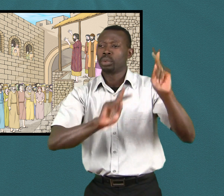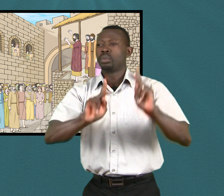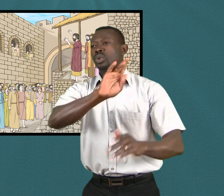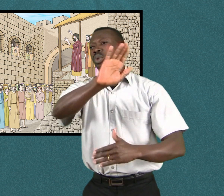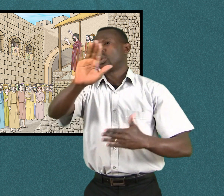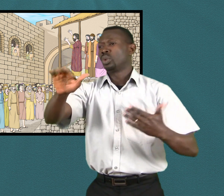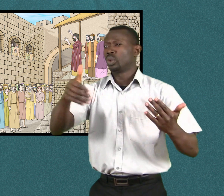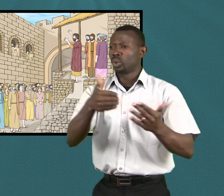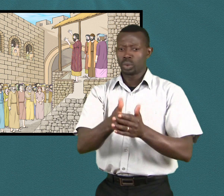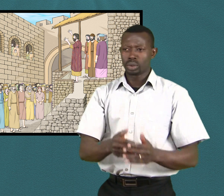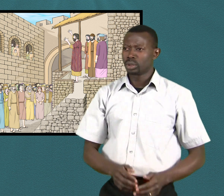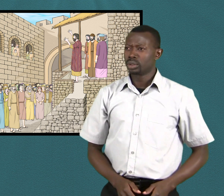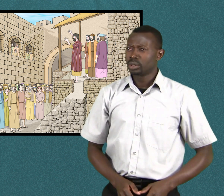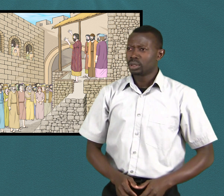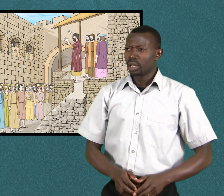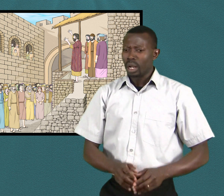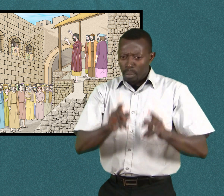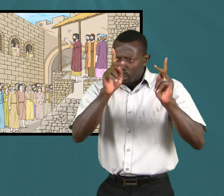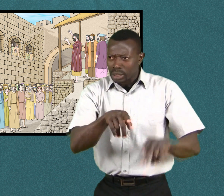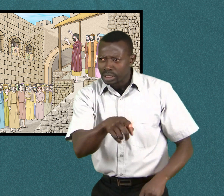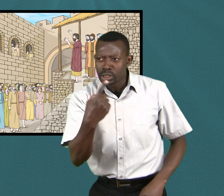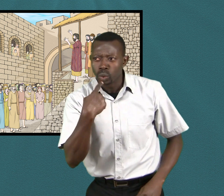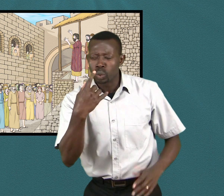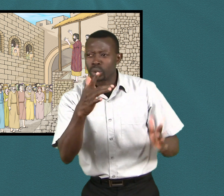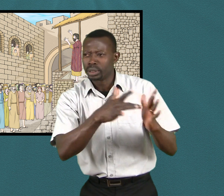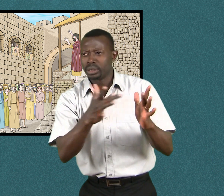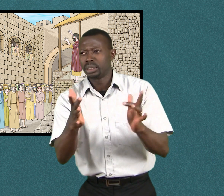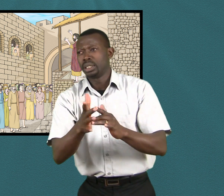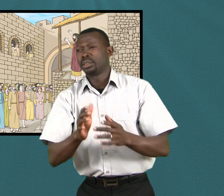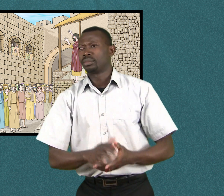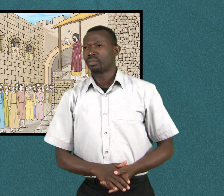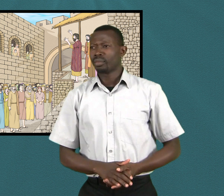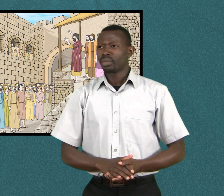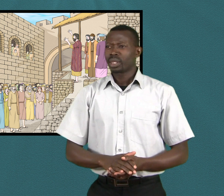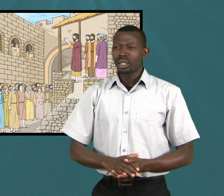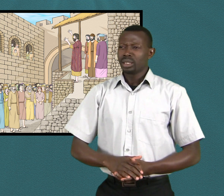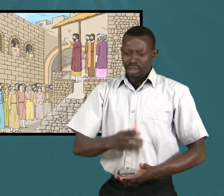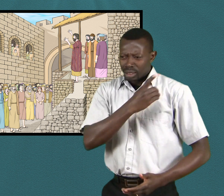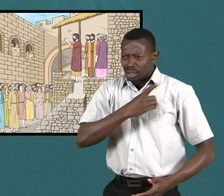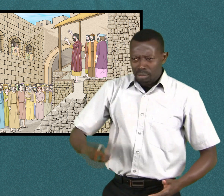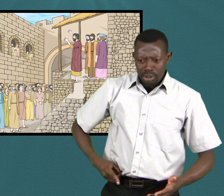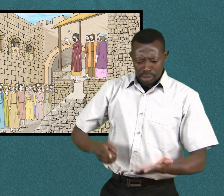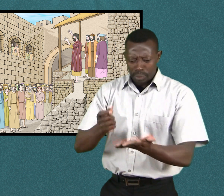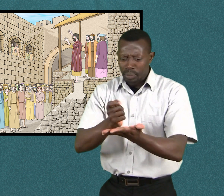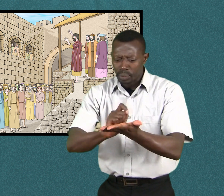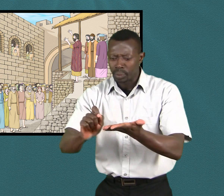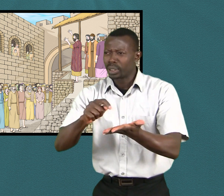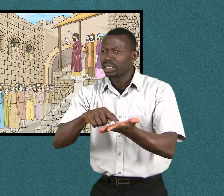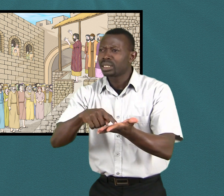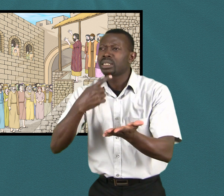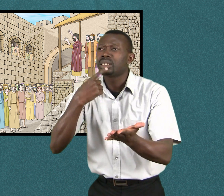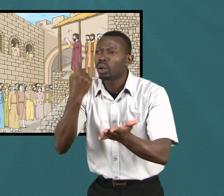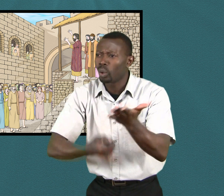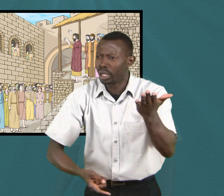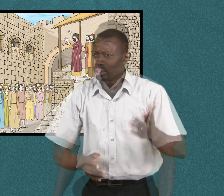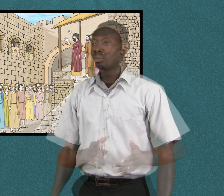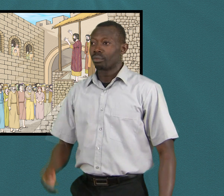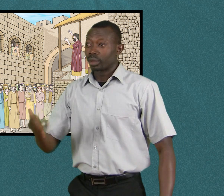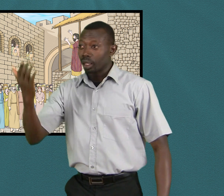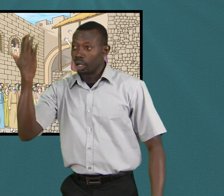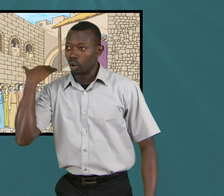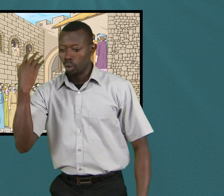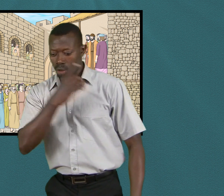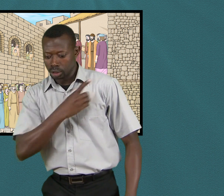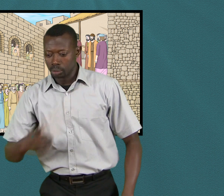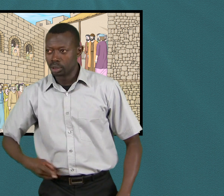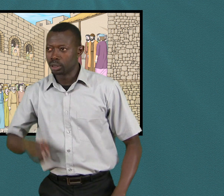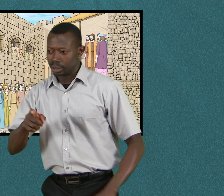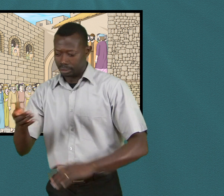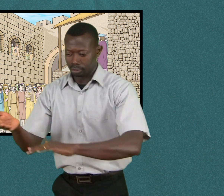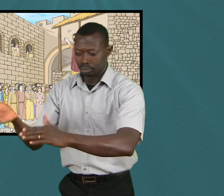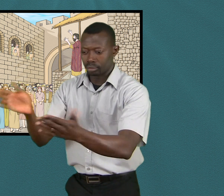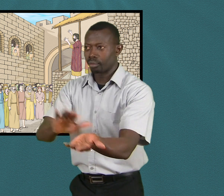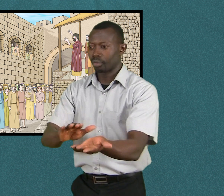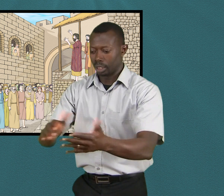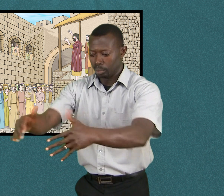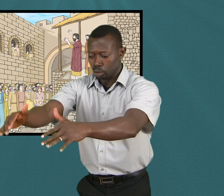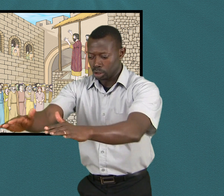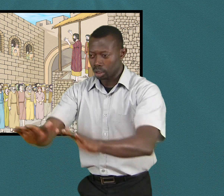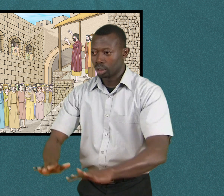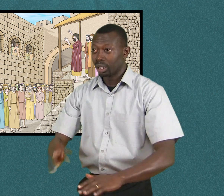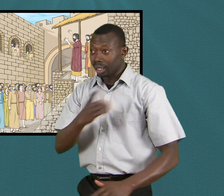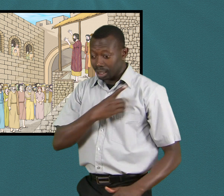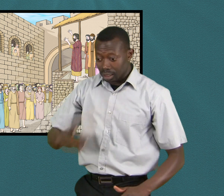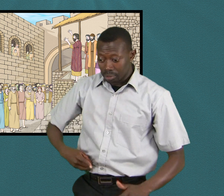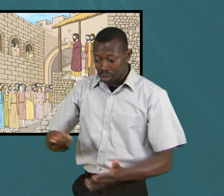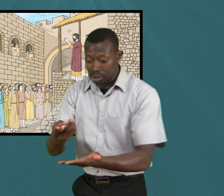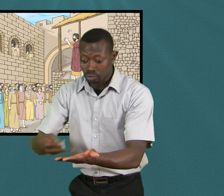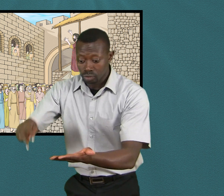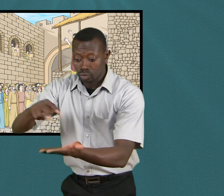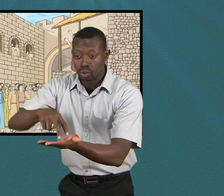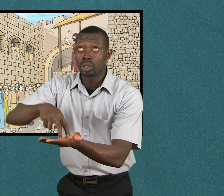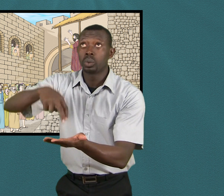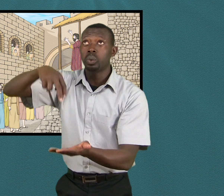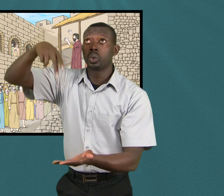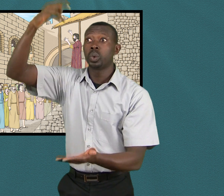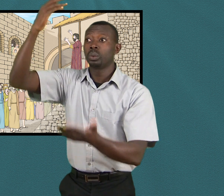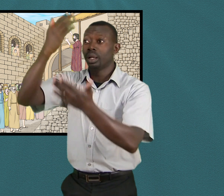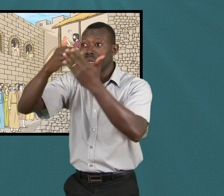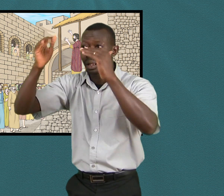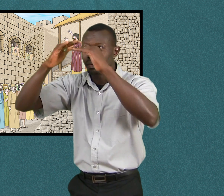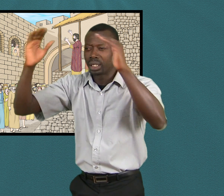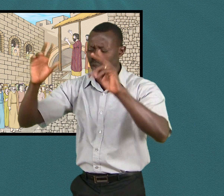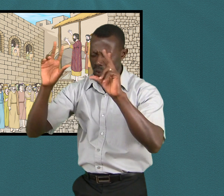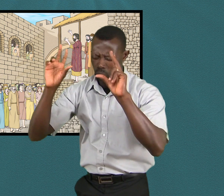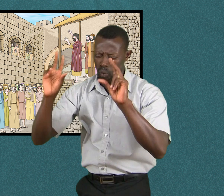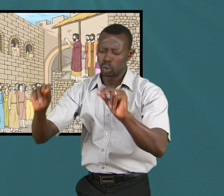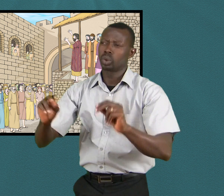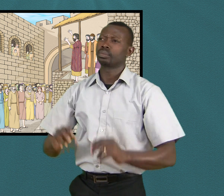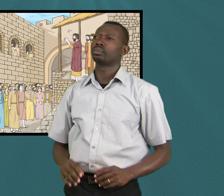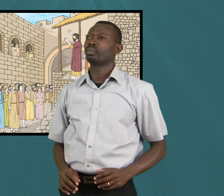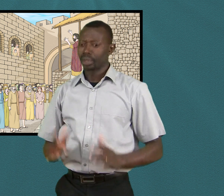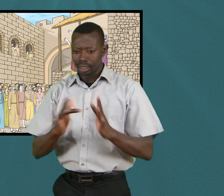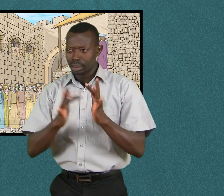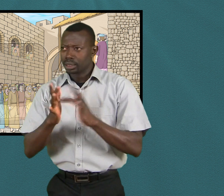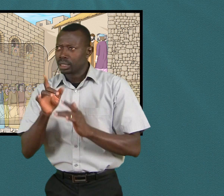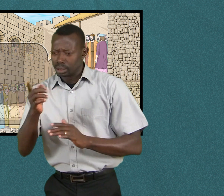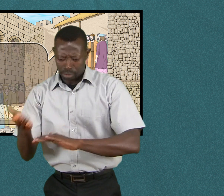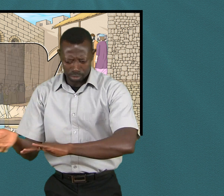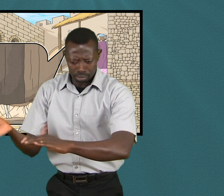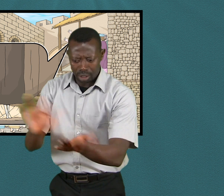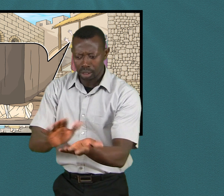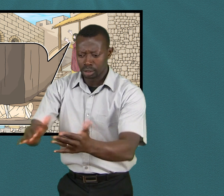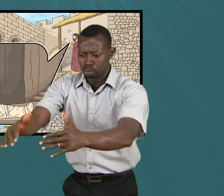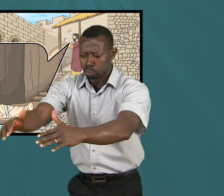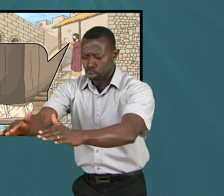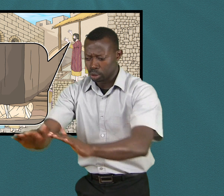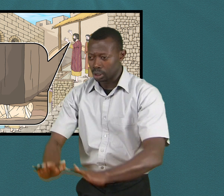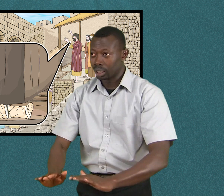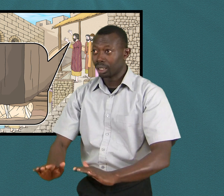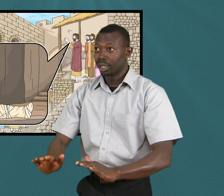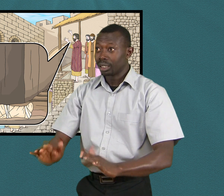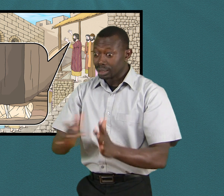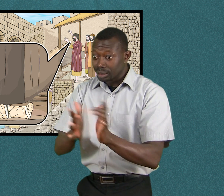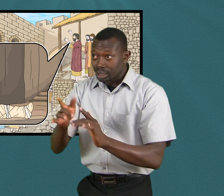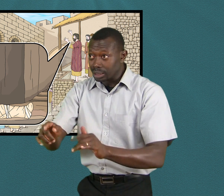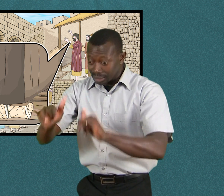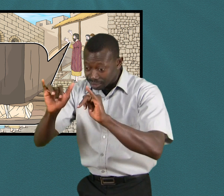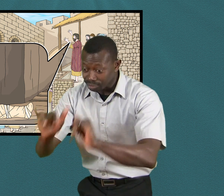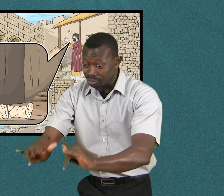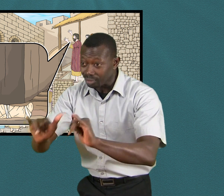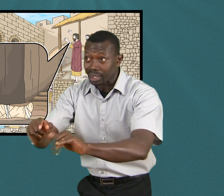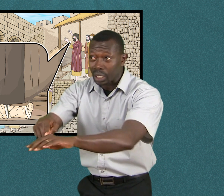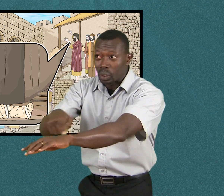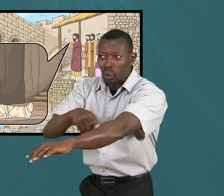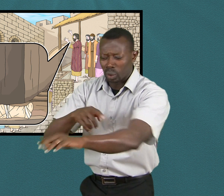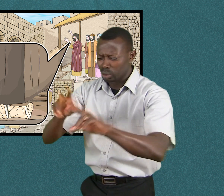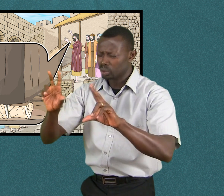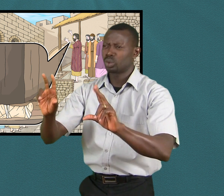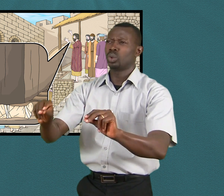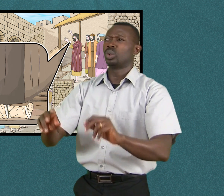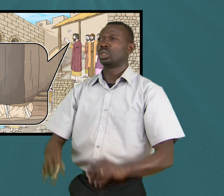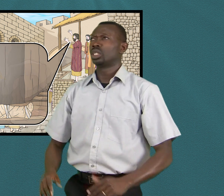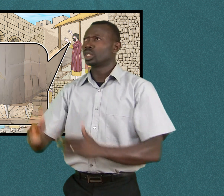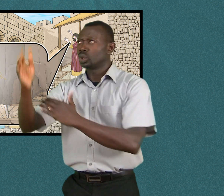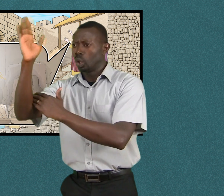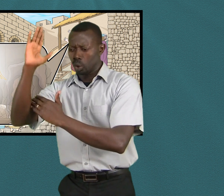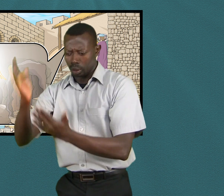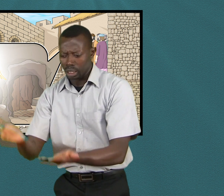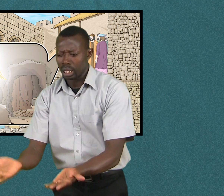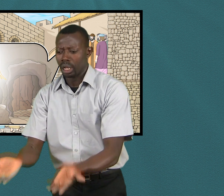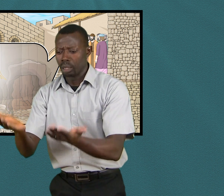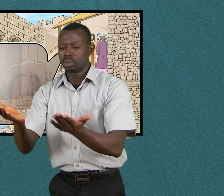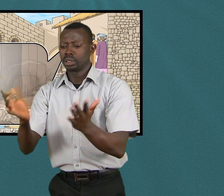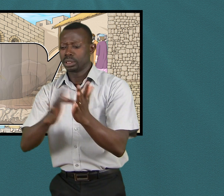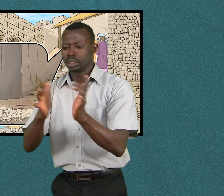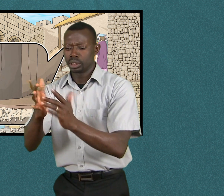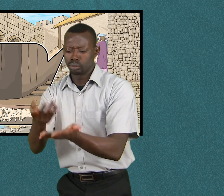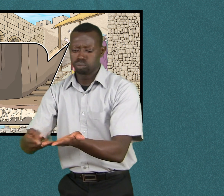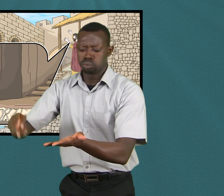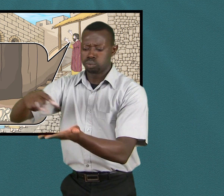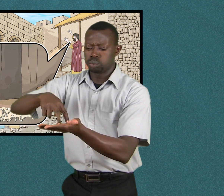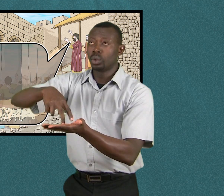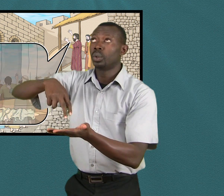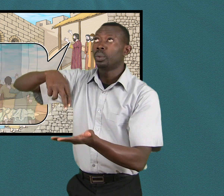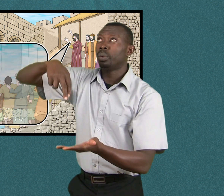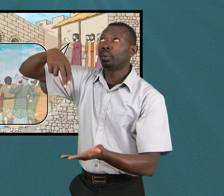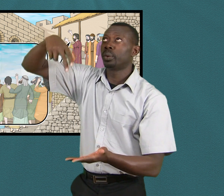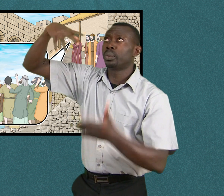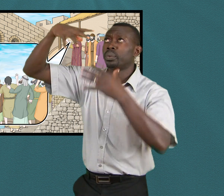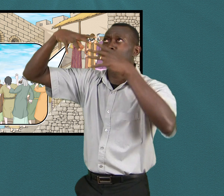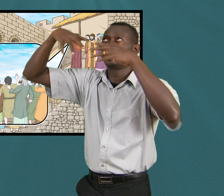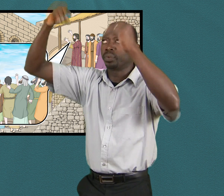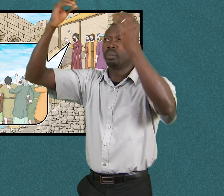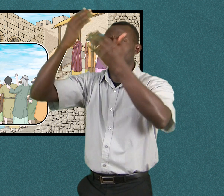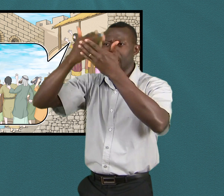But he was a prophet and knew that God had promised him on oath that He would place one of his descendants on his throne. Foreseeing this, David spoke about the resurrection of the Christ, that He was not abandoned to Hades, nor did His body see decay. God has raised this Jesus to life, to which we are all witnesses.